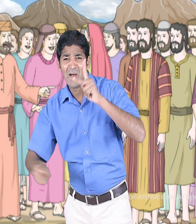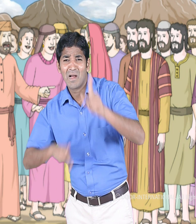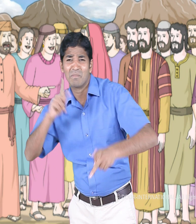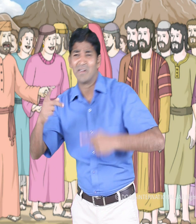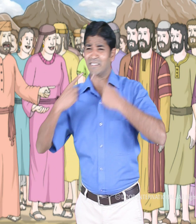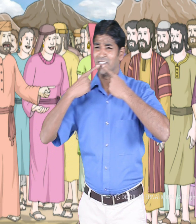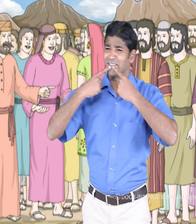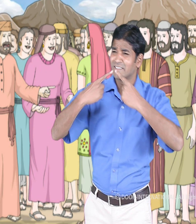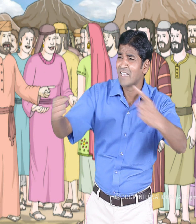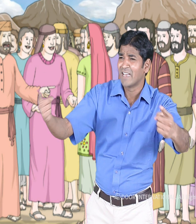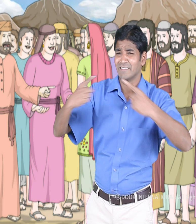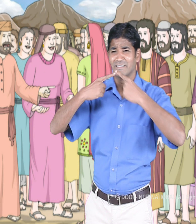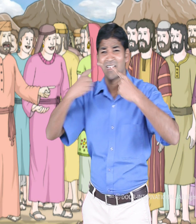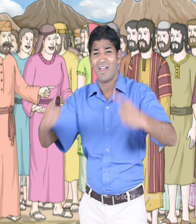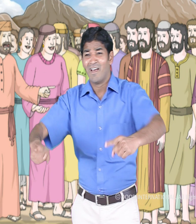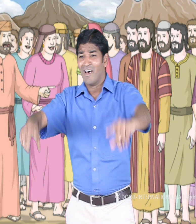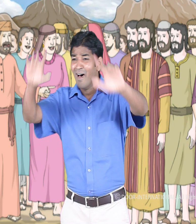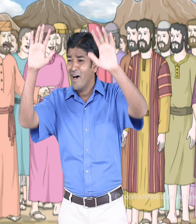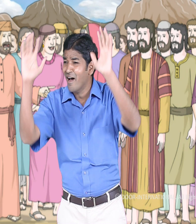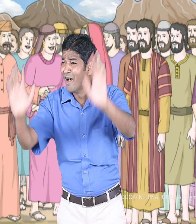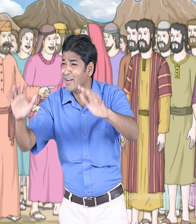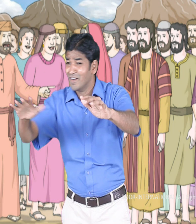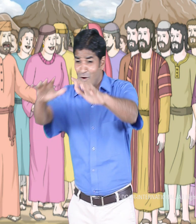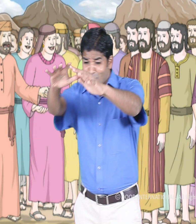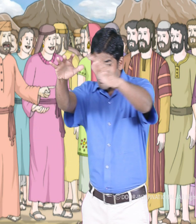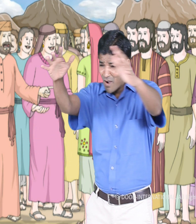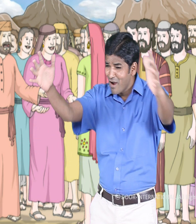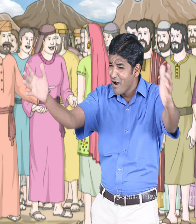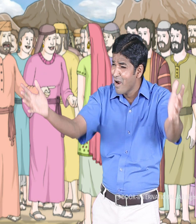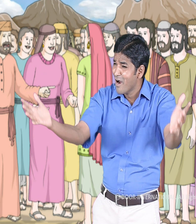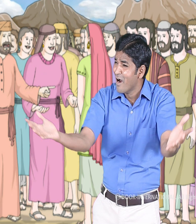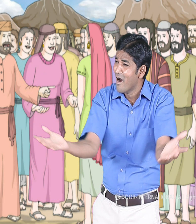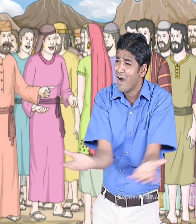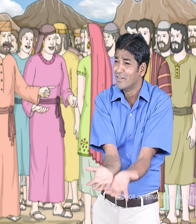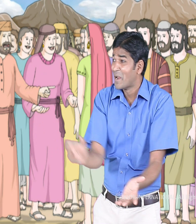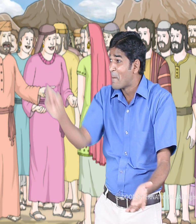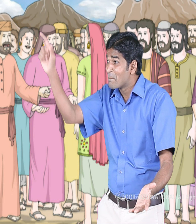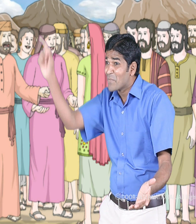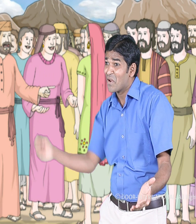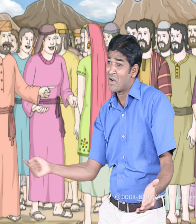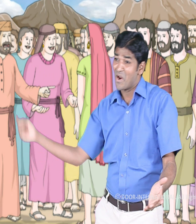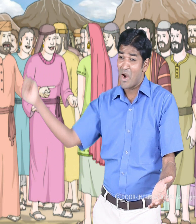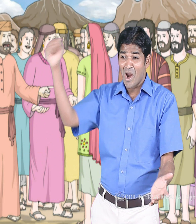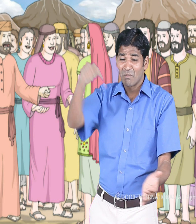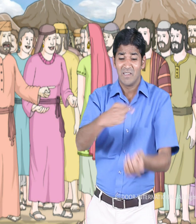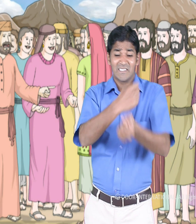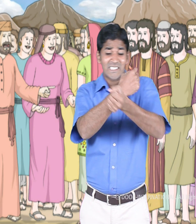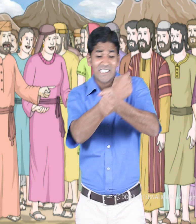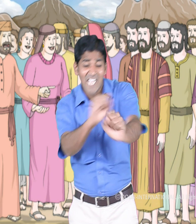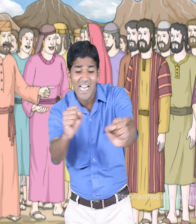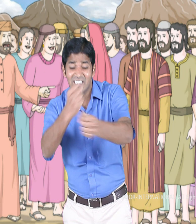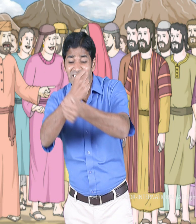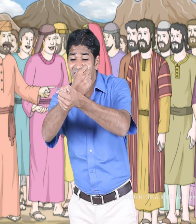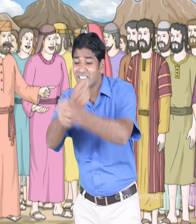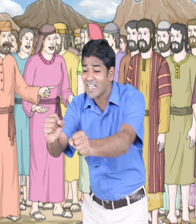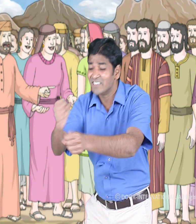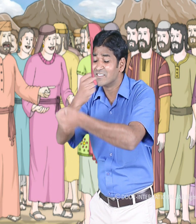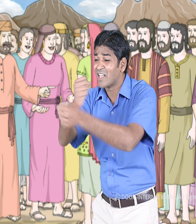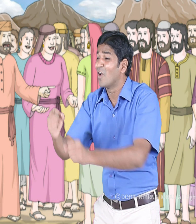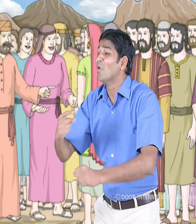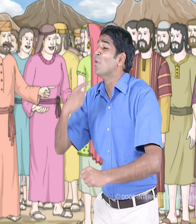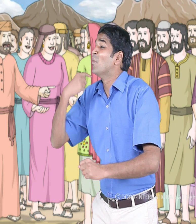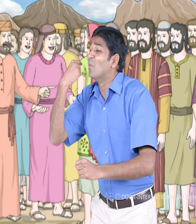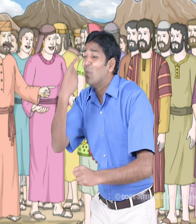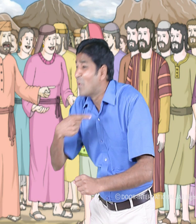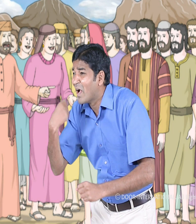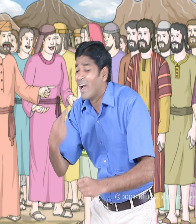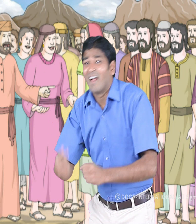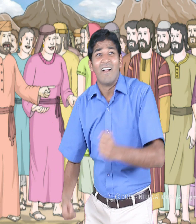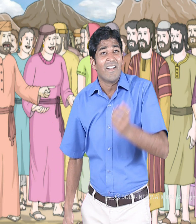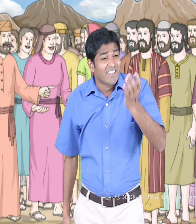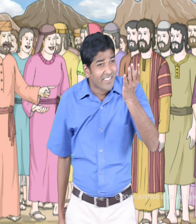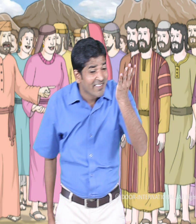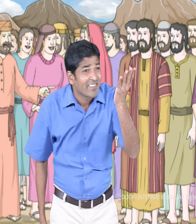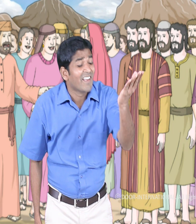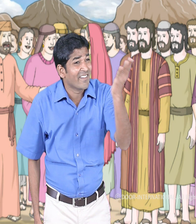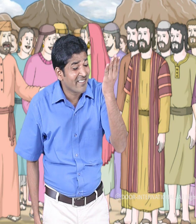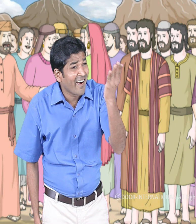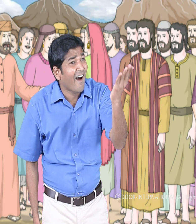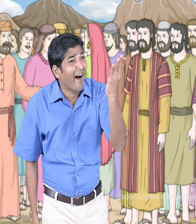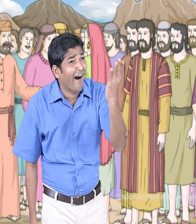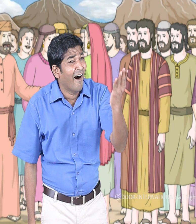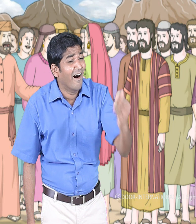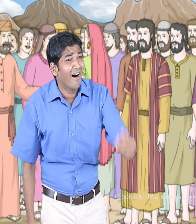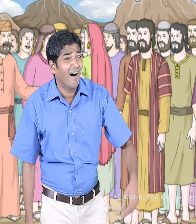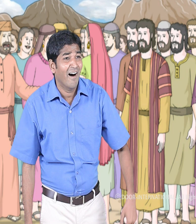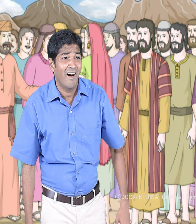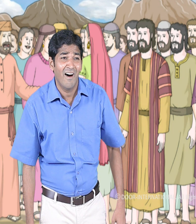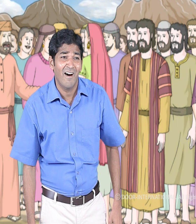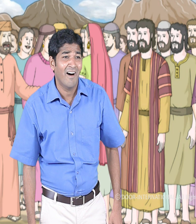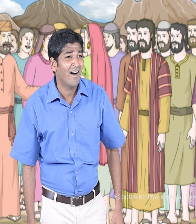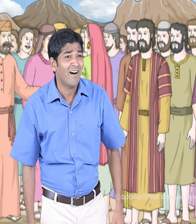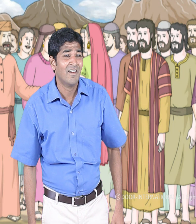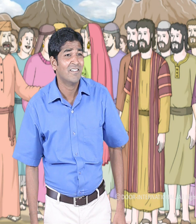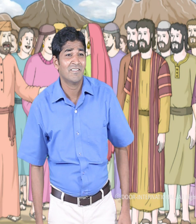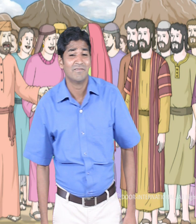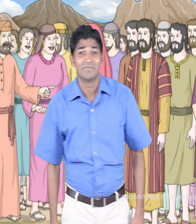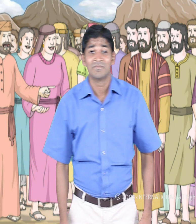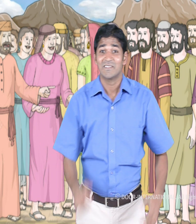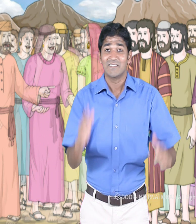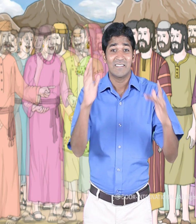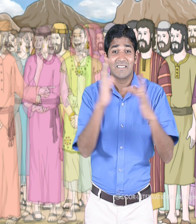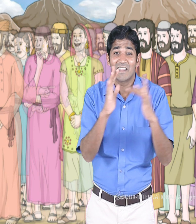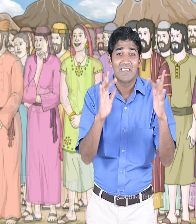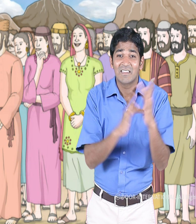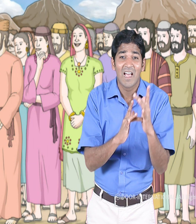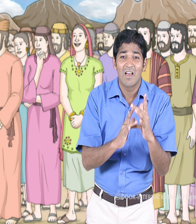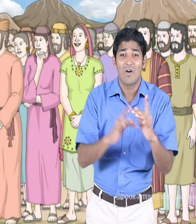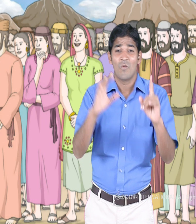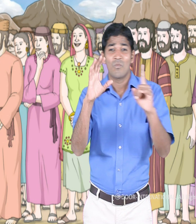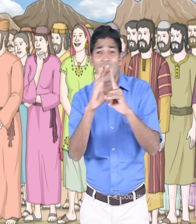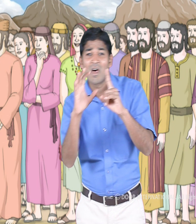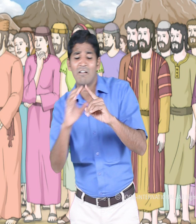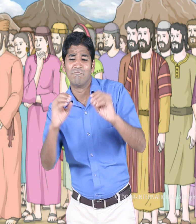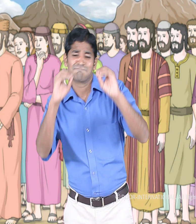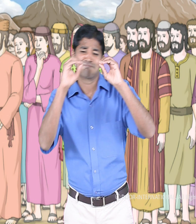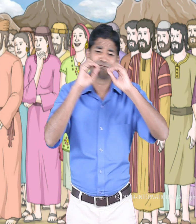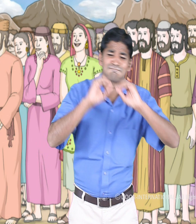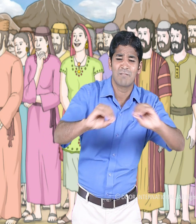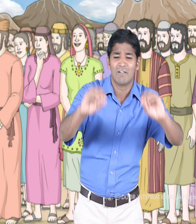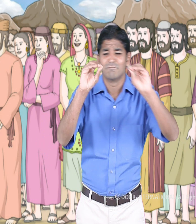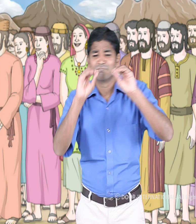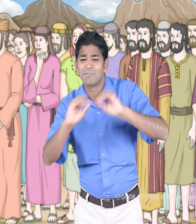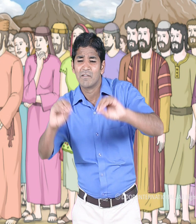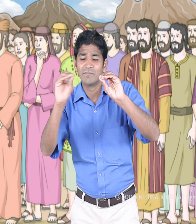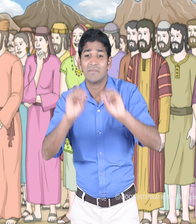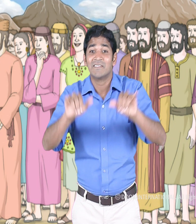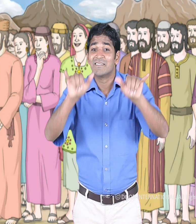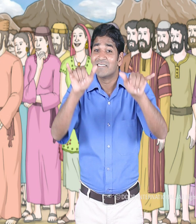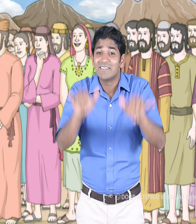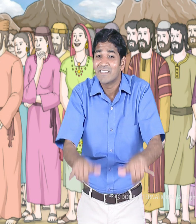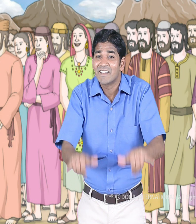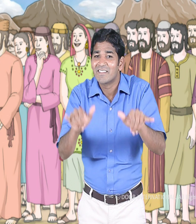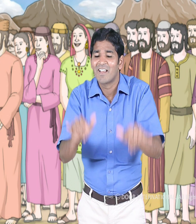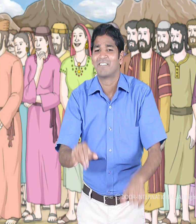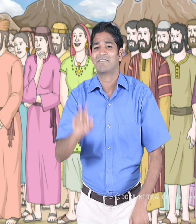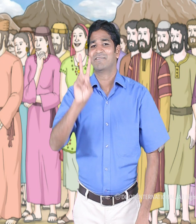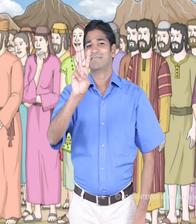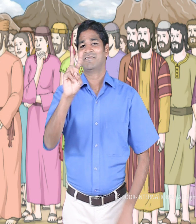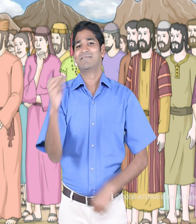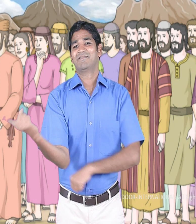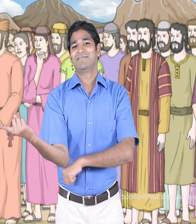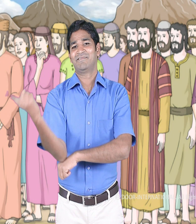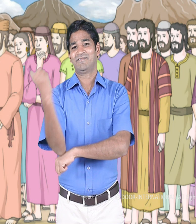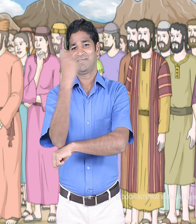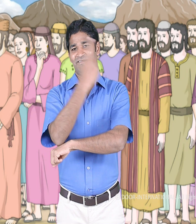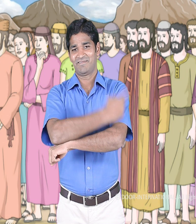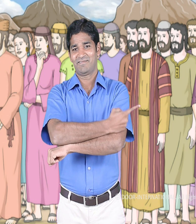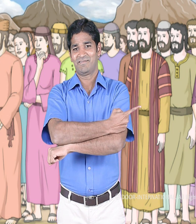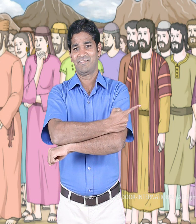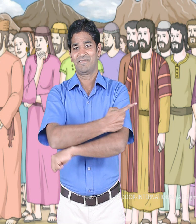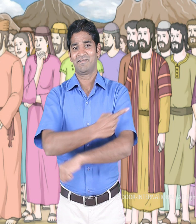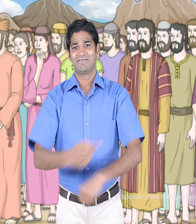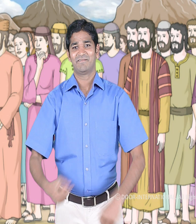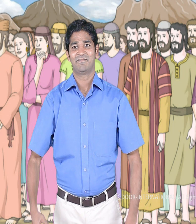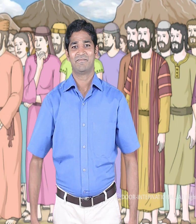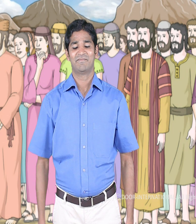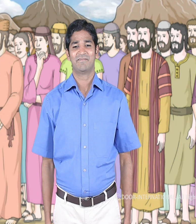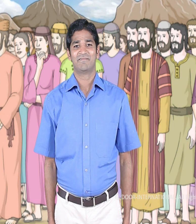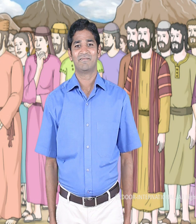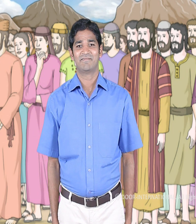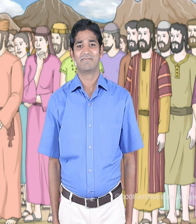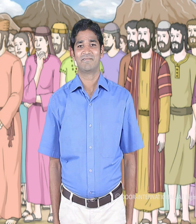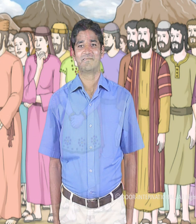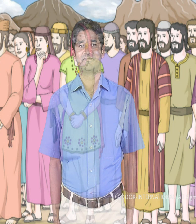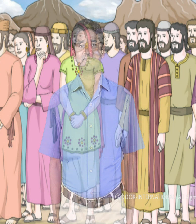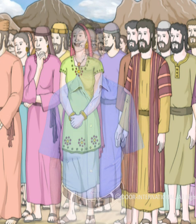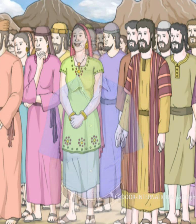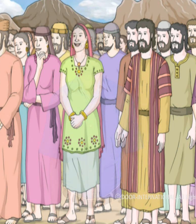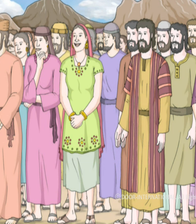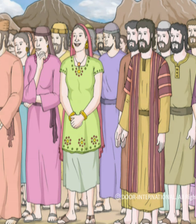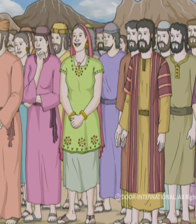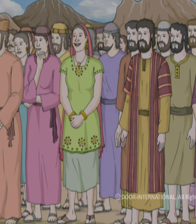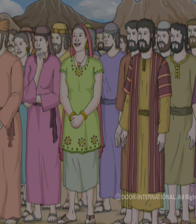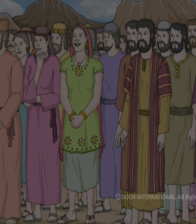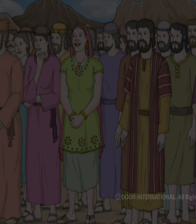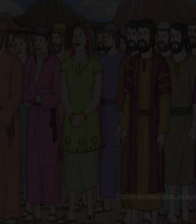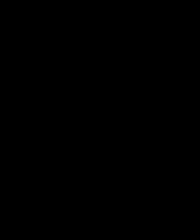we have heard for ourselves, and we know that this man truly is the Savior of the world.”